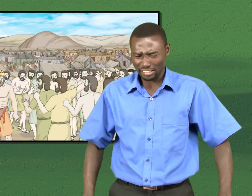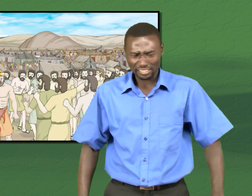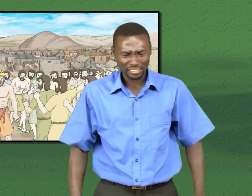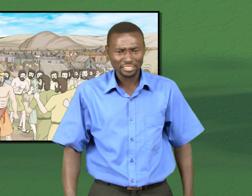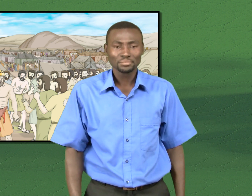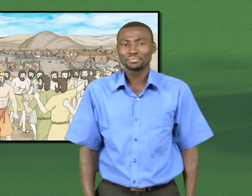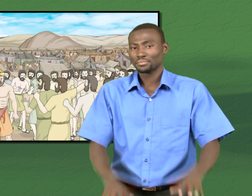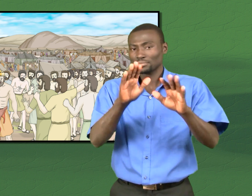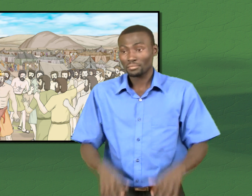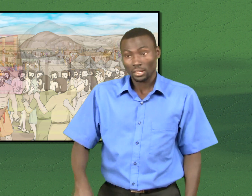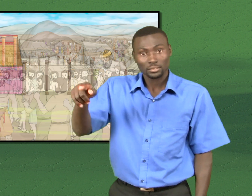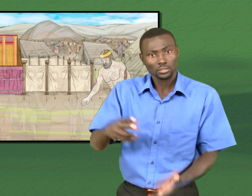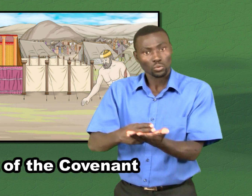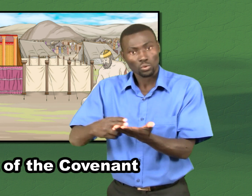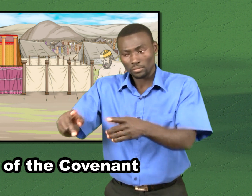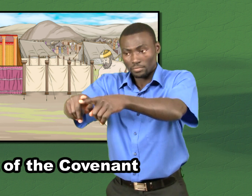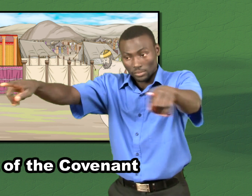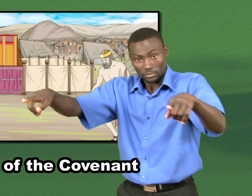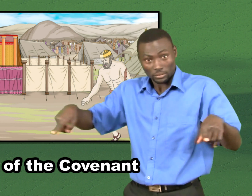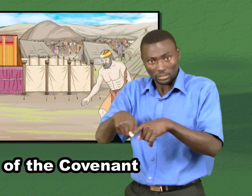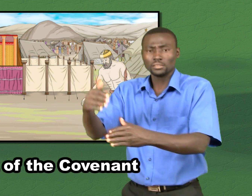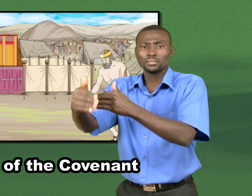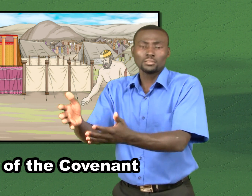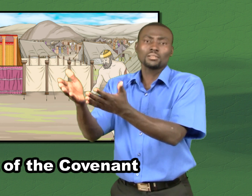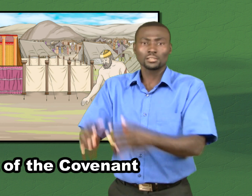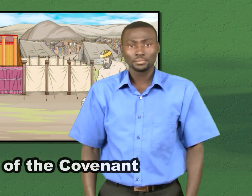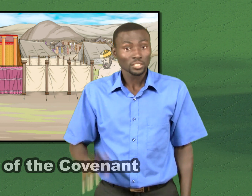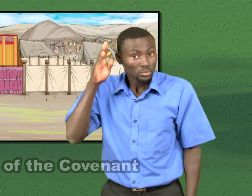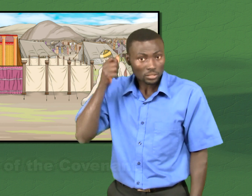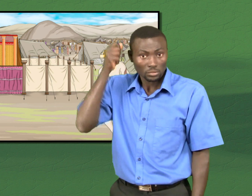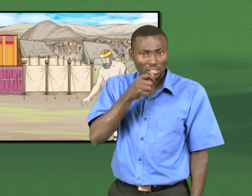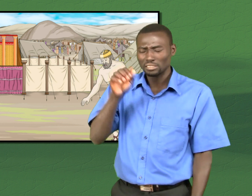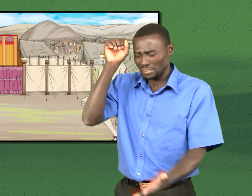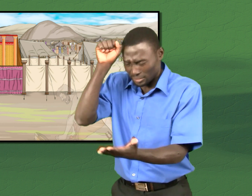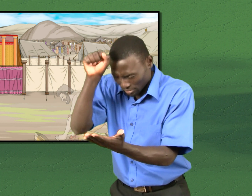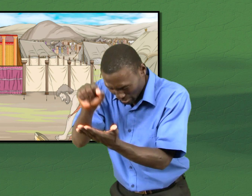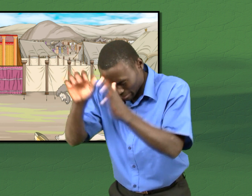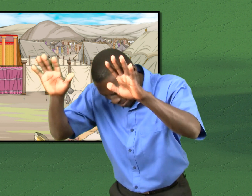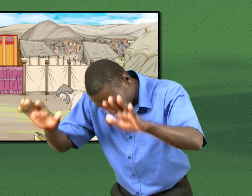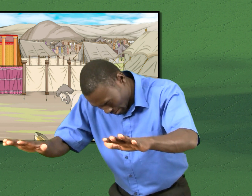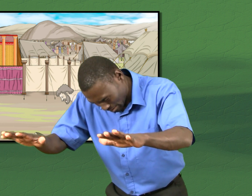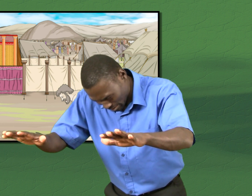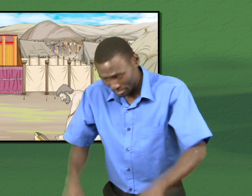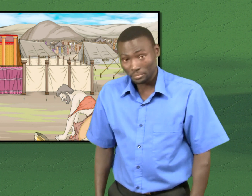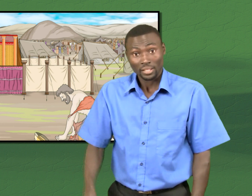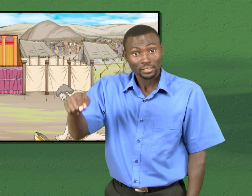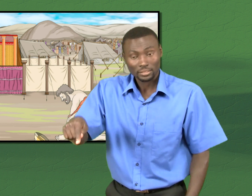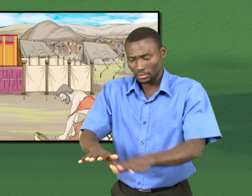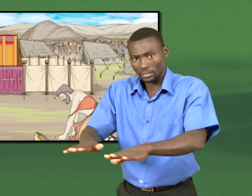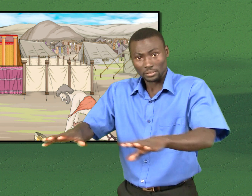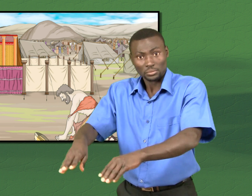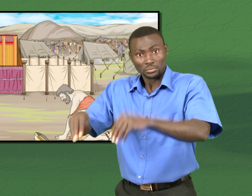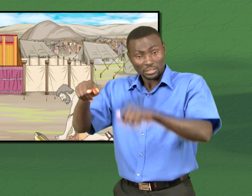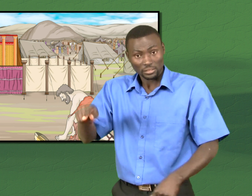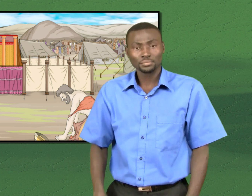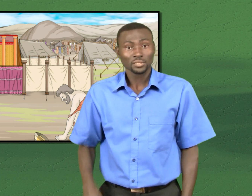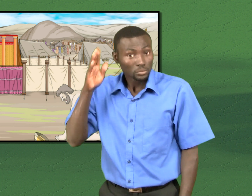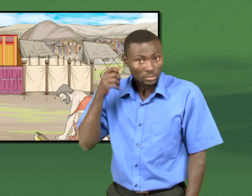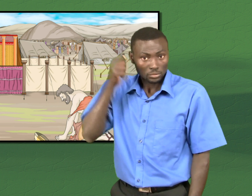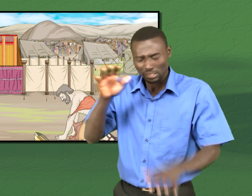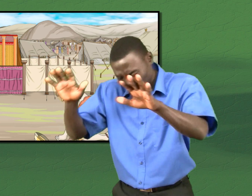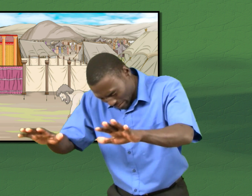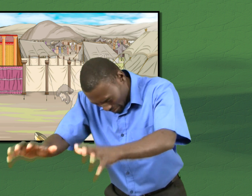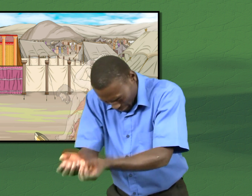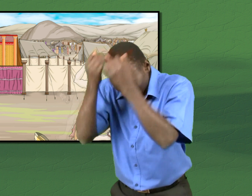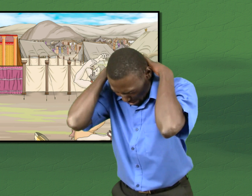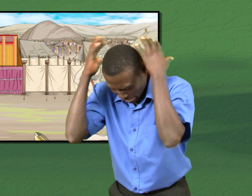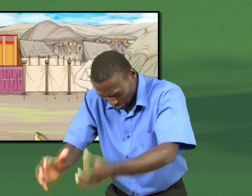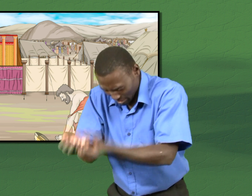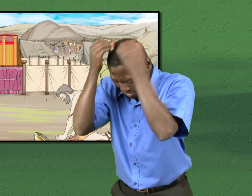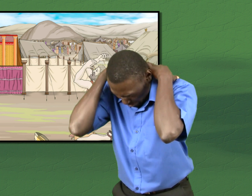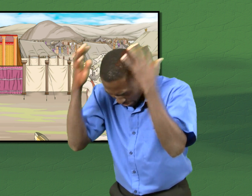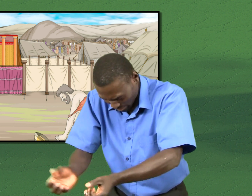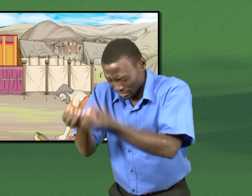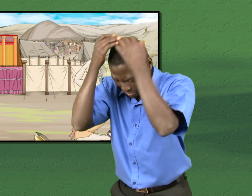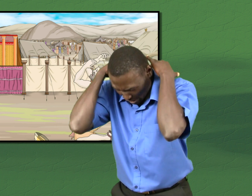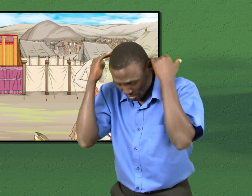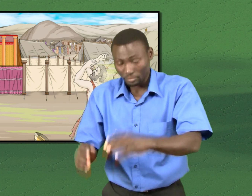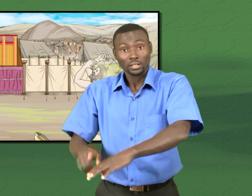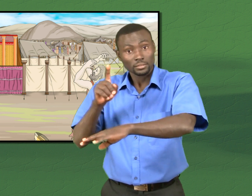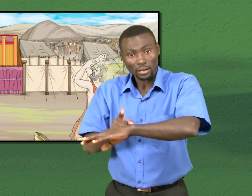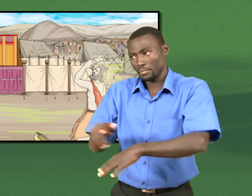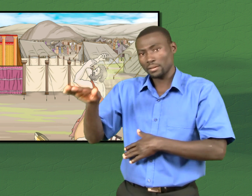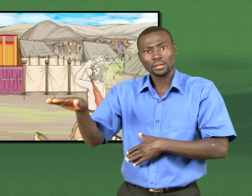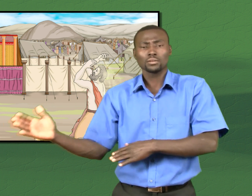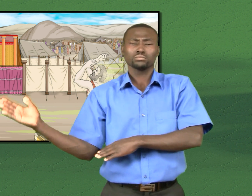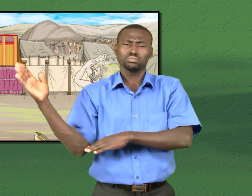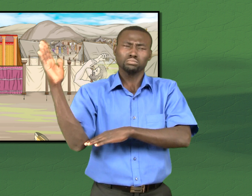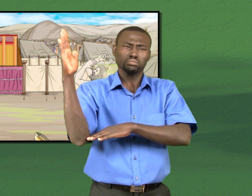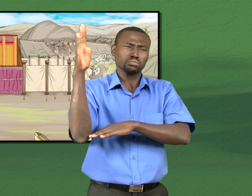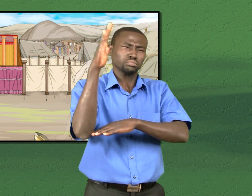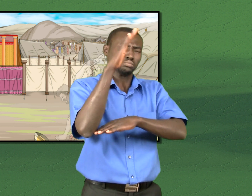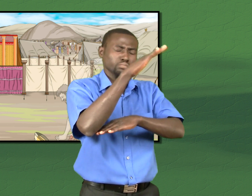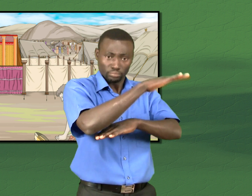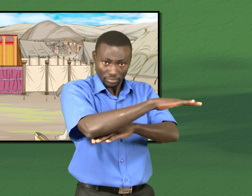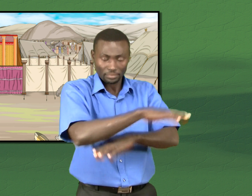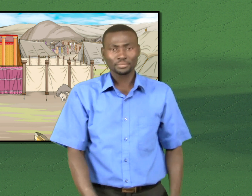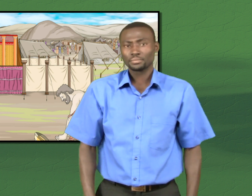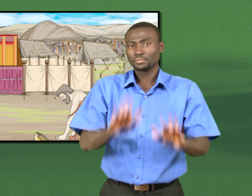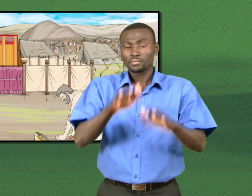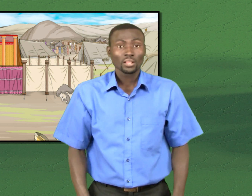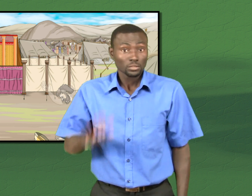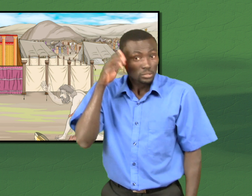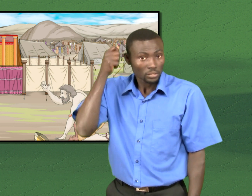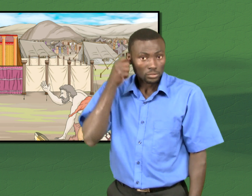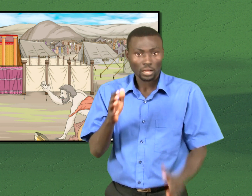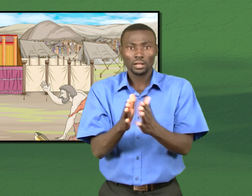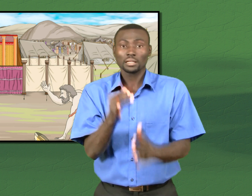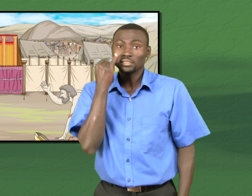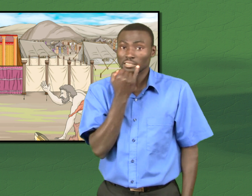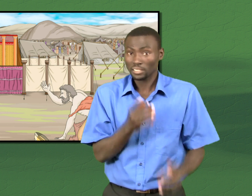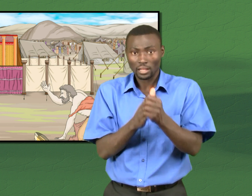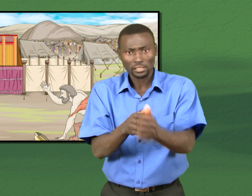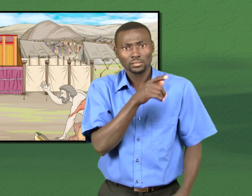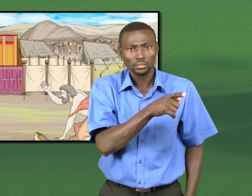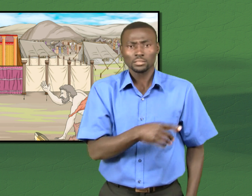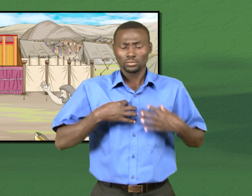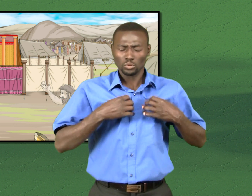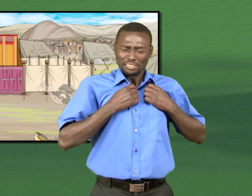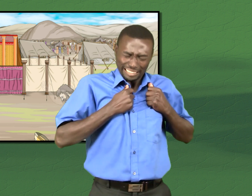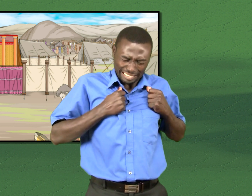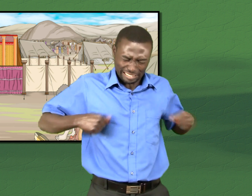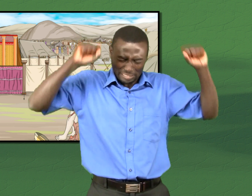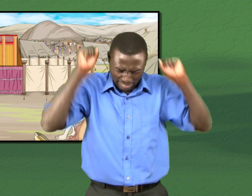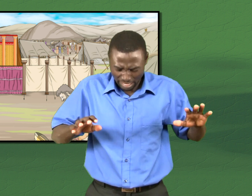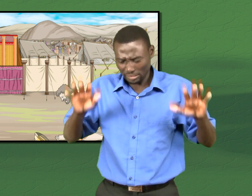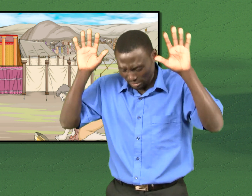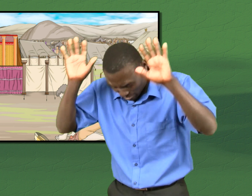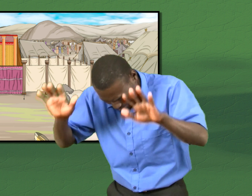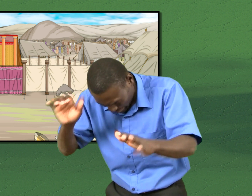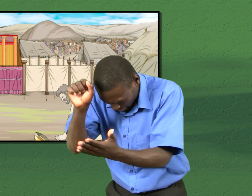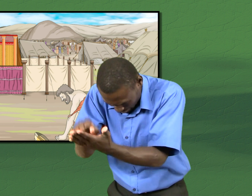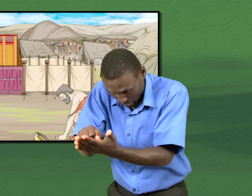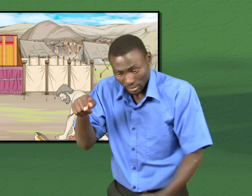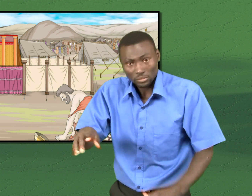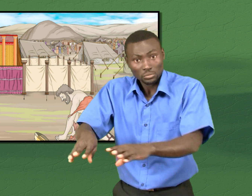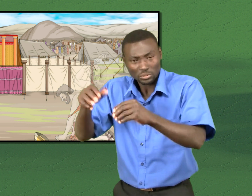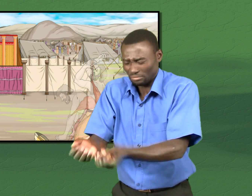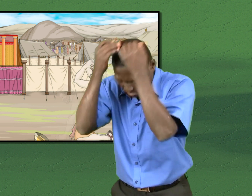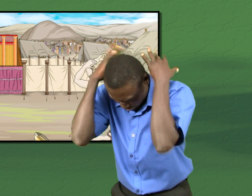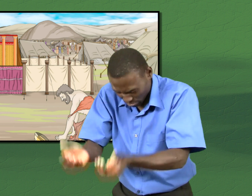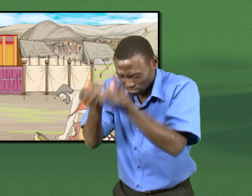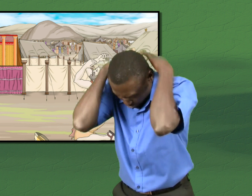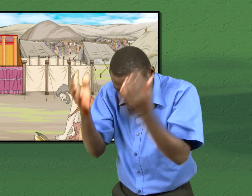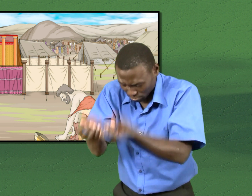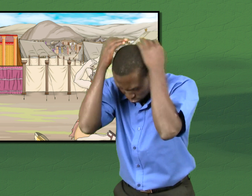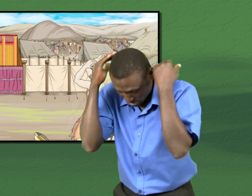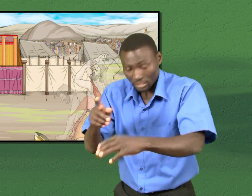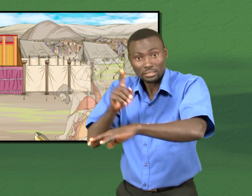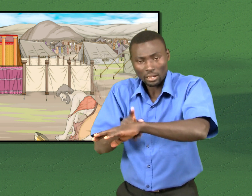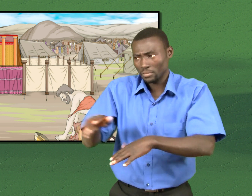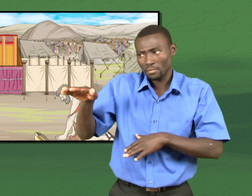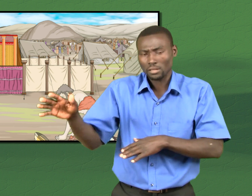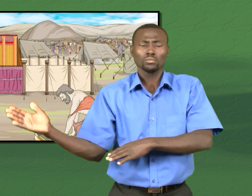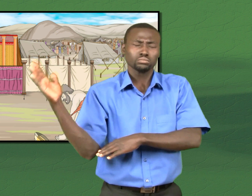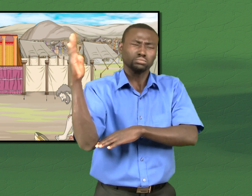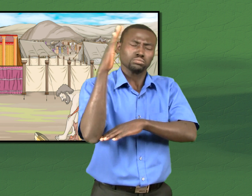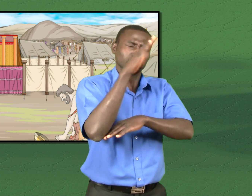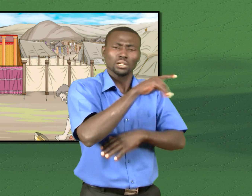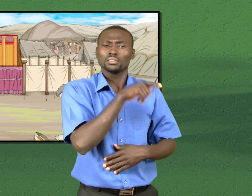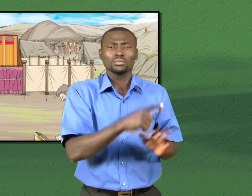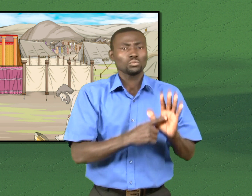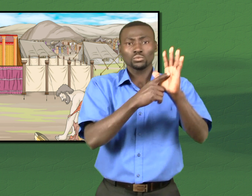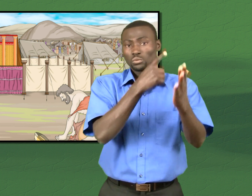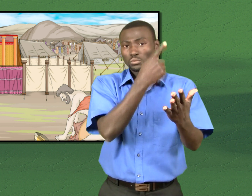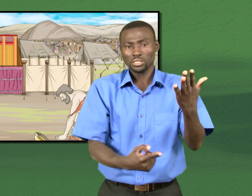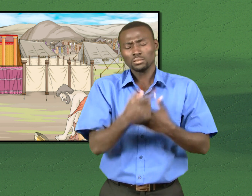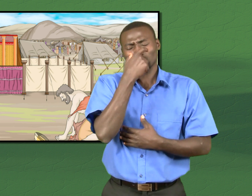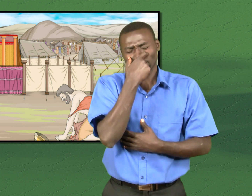Then Joshua tore his clothes and fell facedown before the ark of the LORD until evening, as did the elders of Israel; and they all sprinkled dust on their heads.